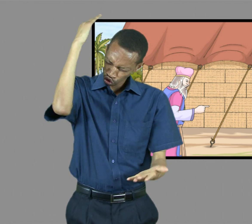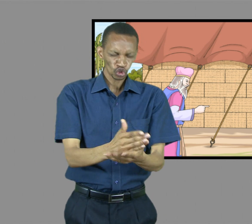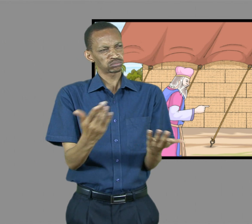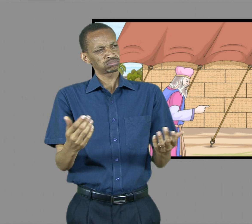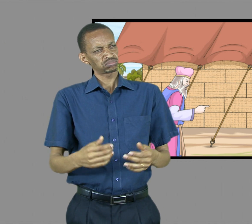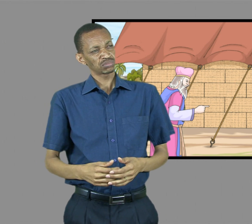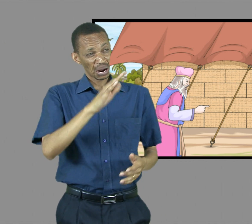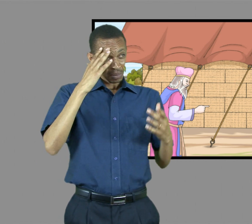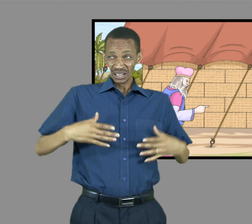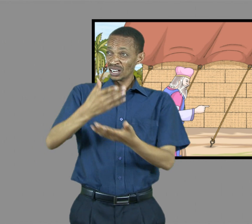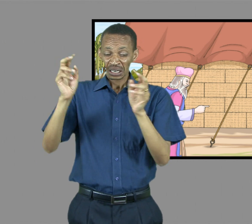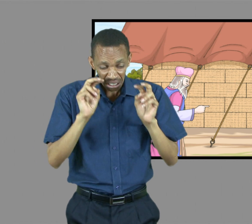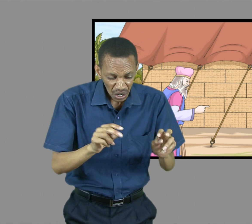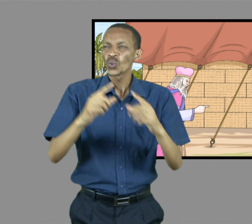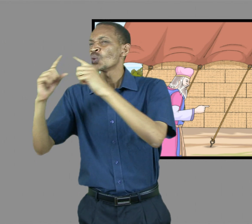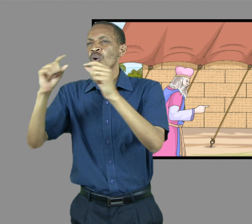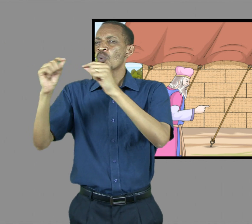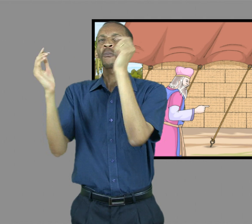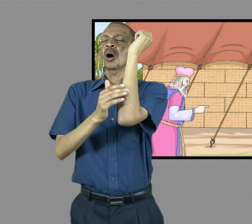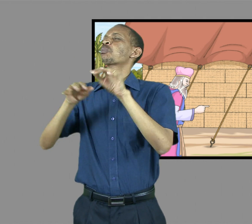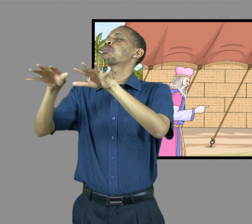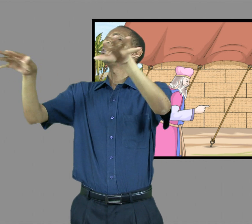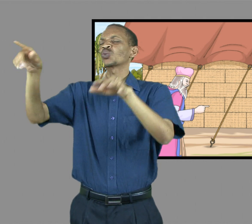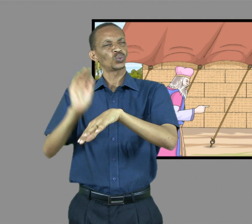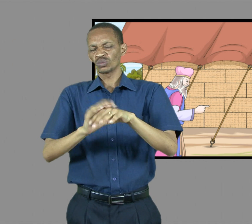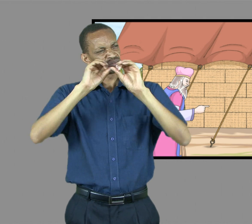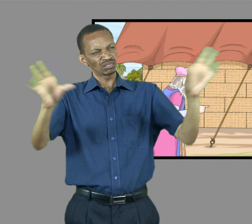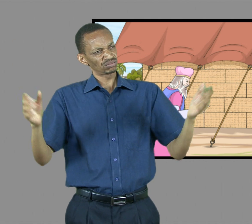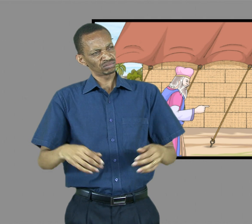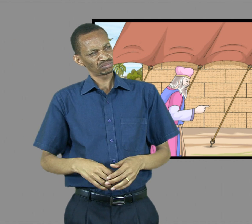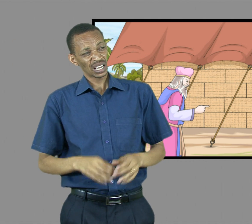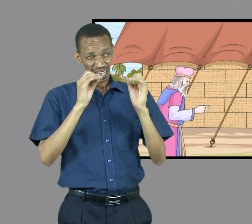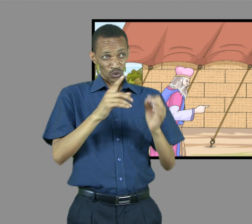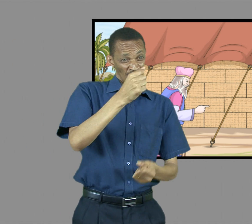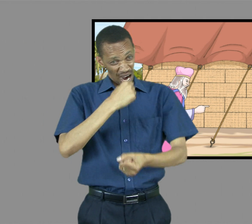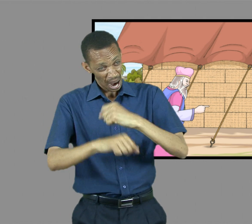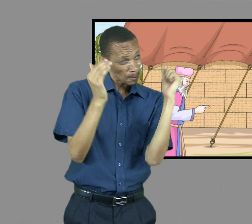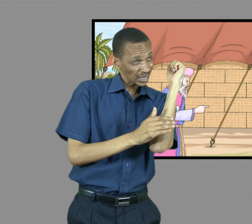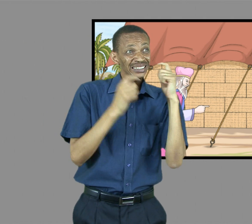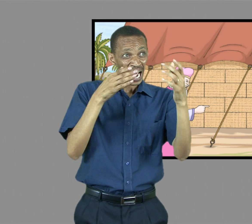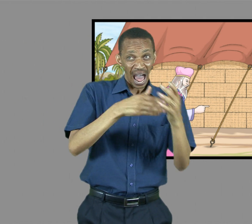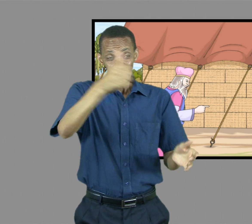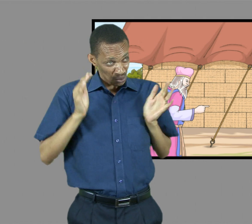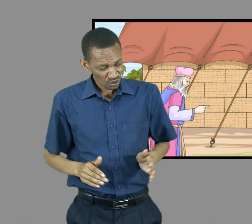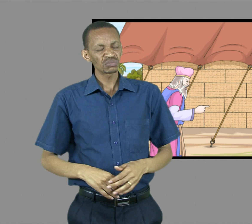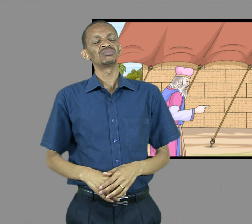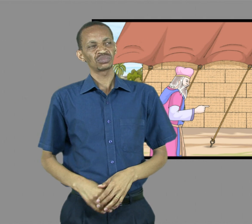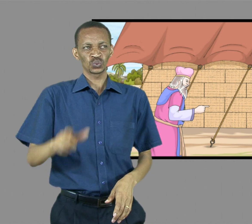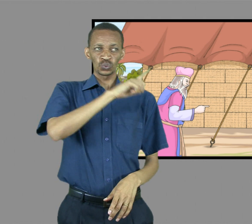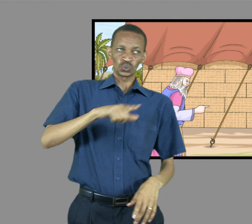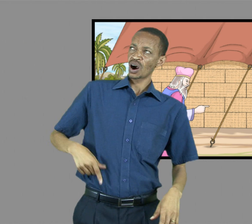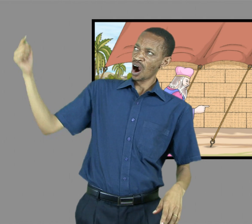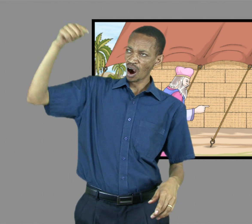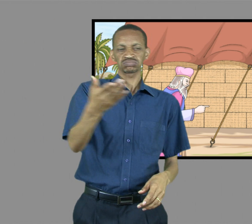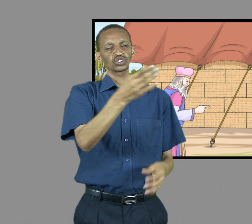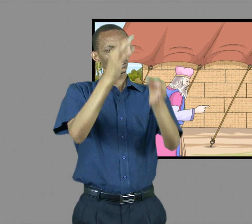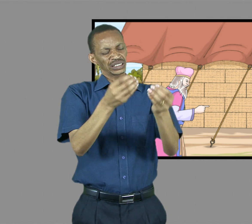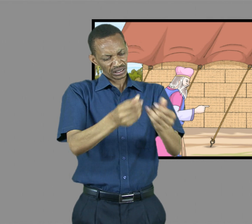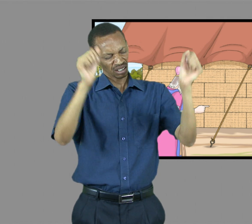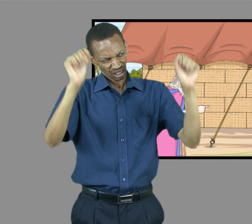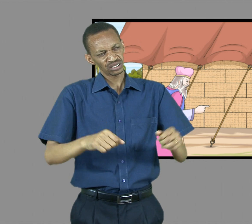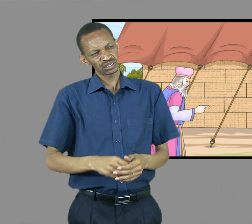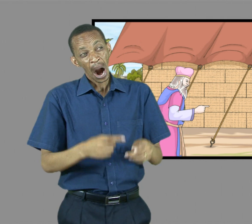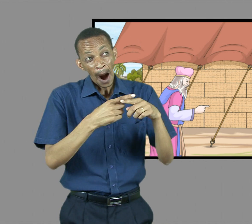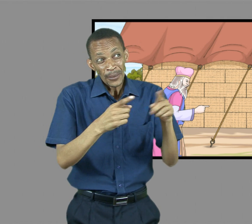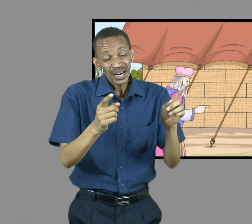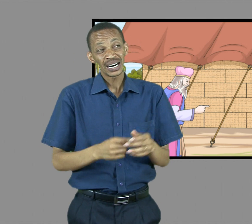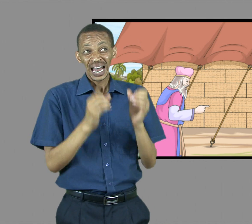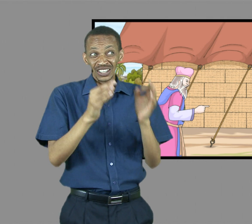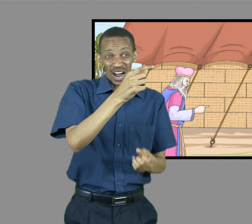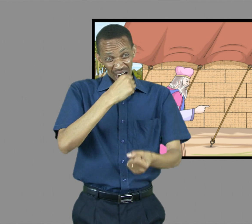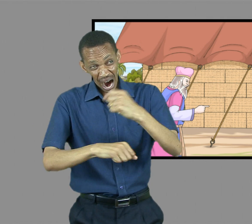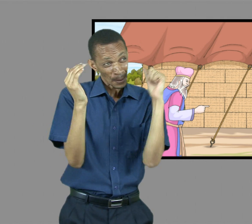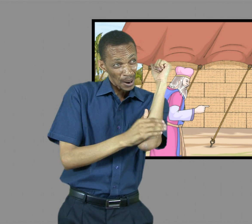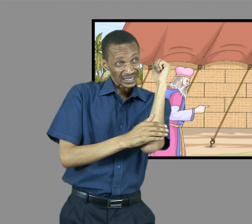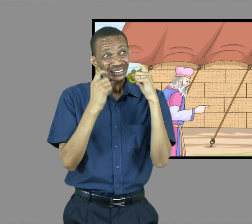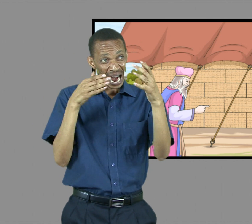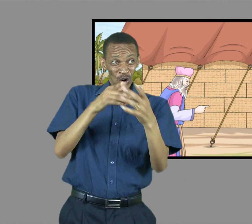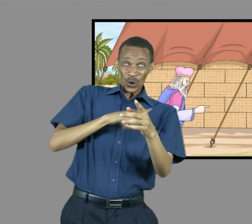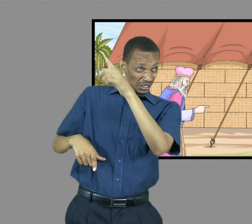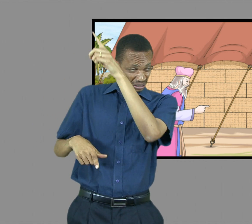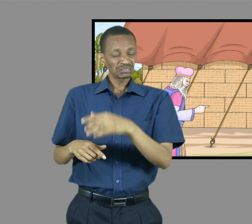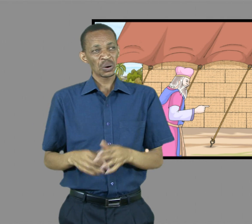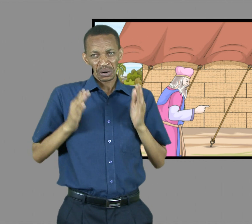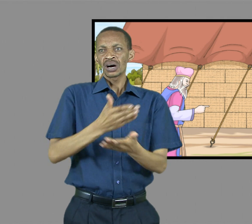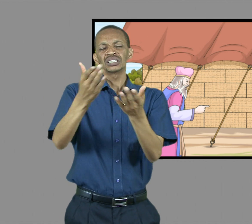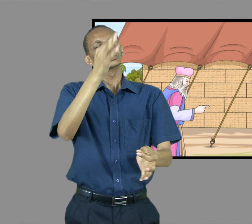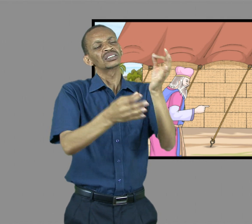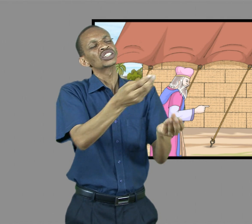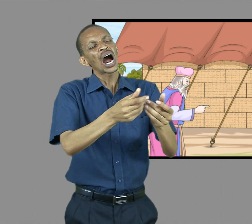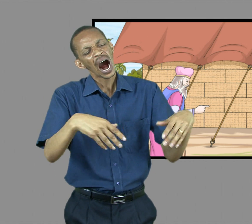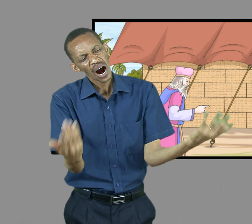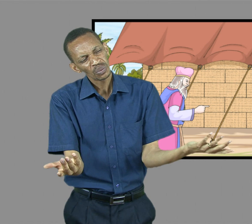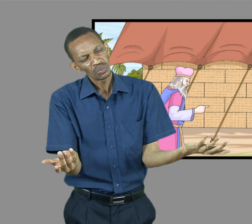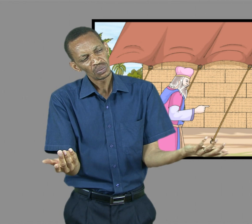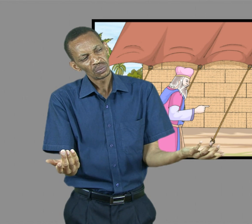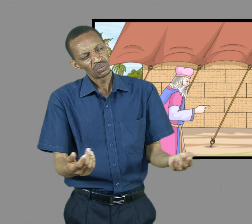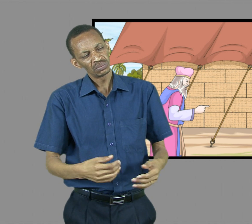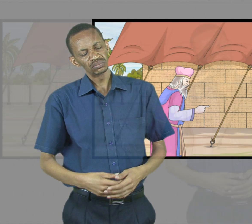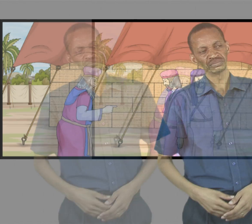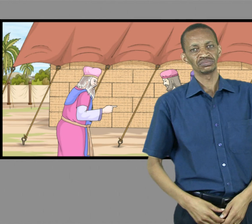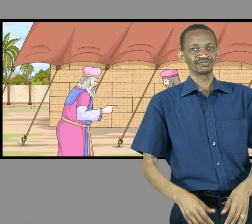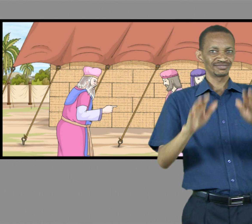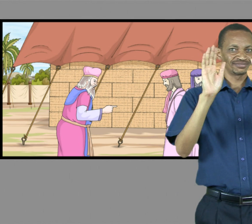it is not a good report I hear circulating among the LORD’s people. If a man sins against another man, God can intercede for him;